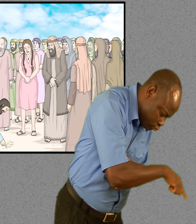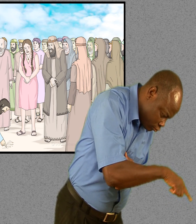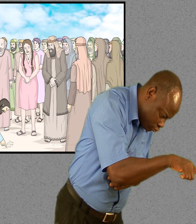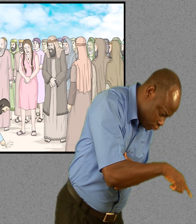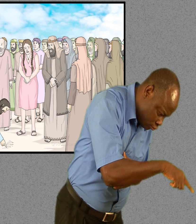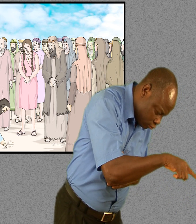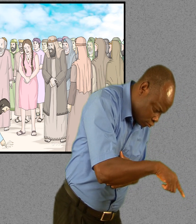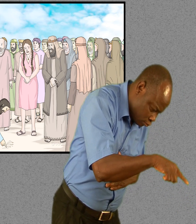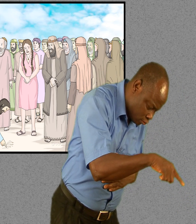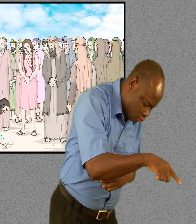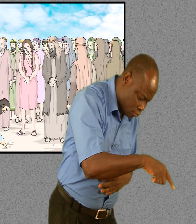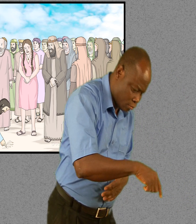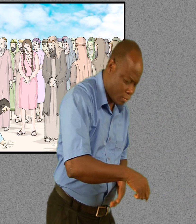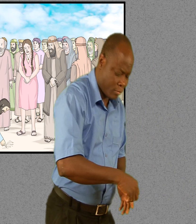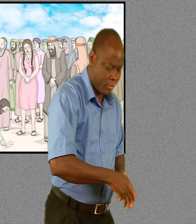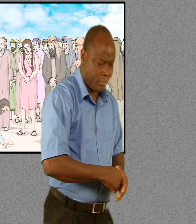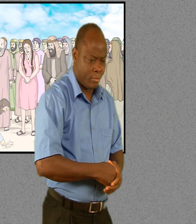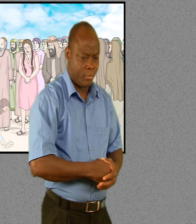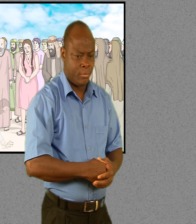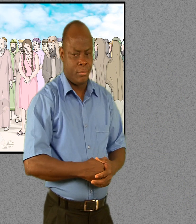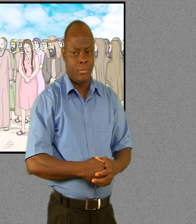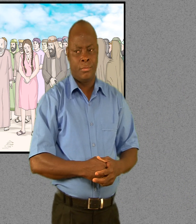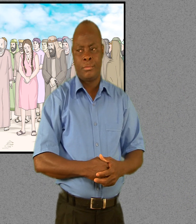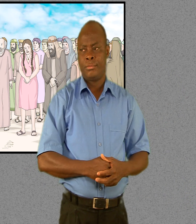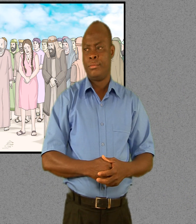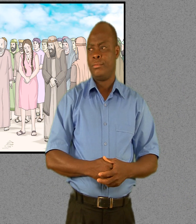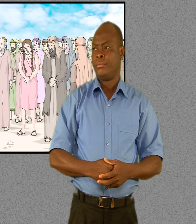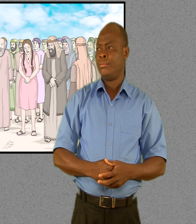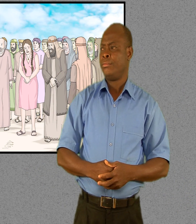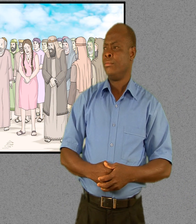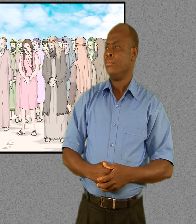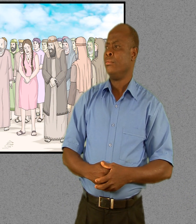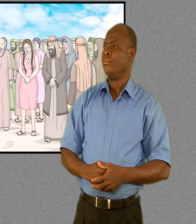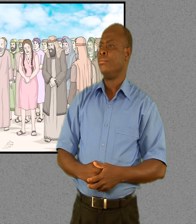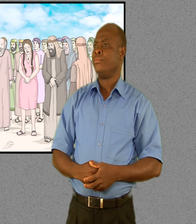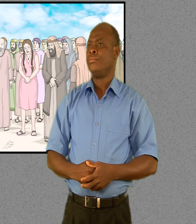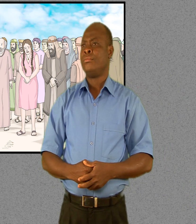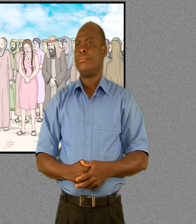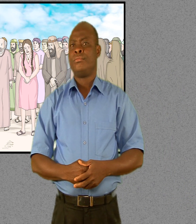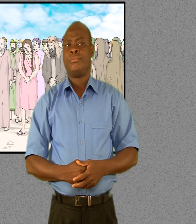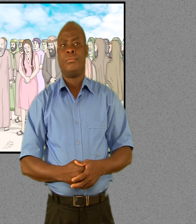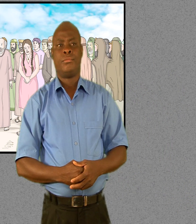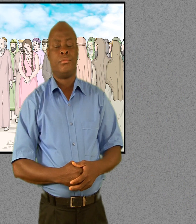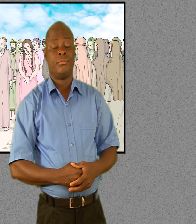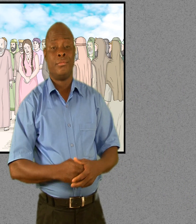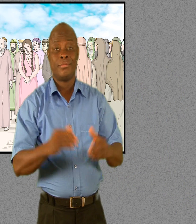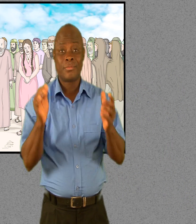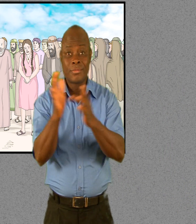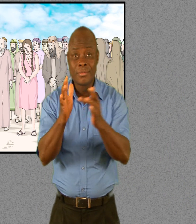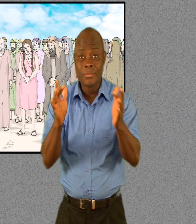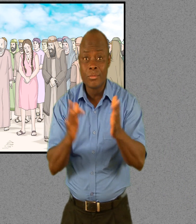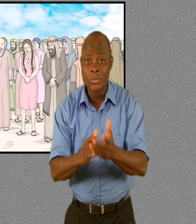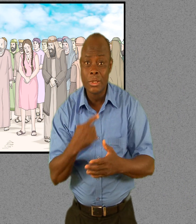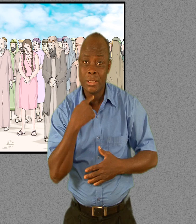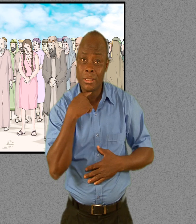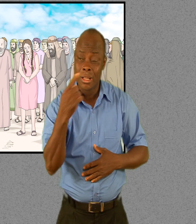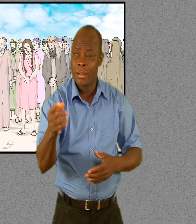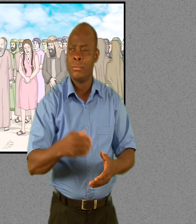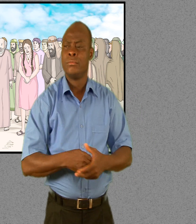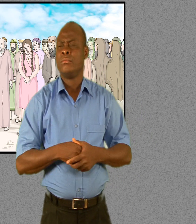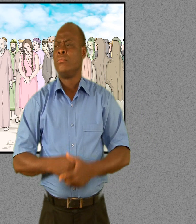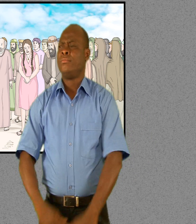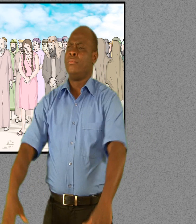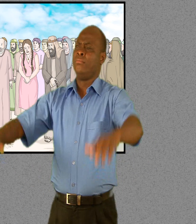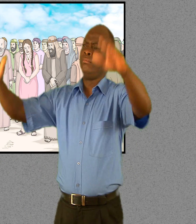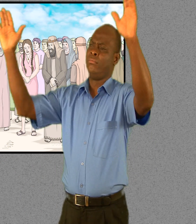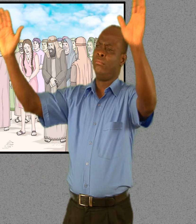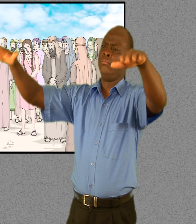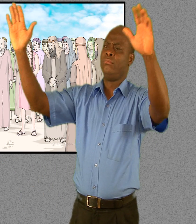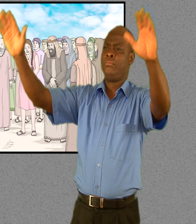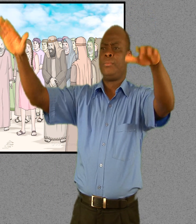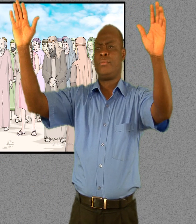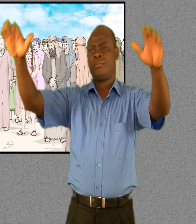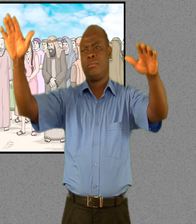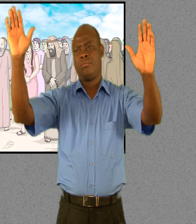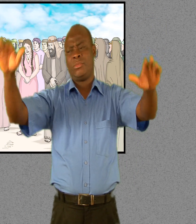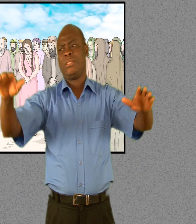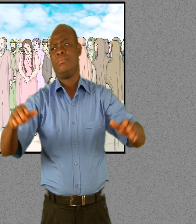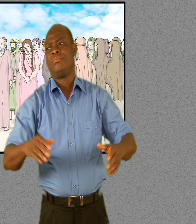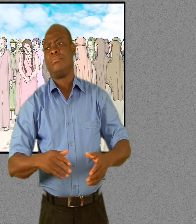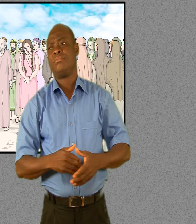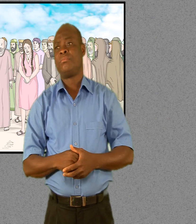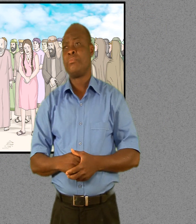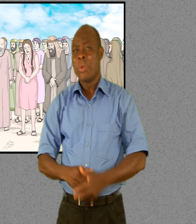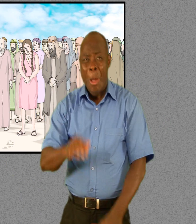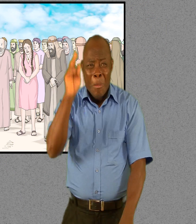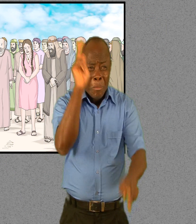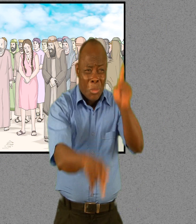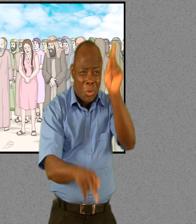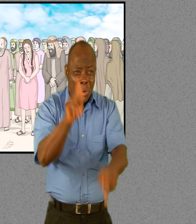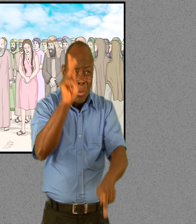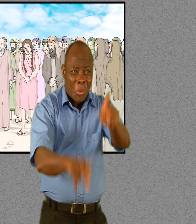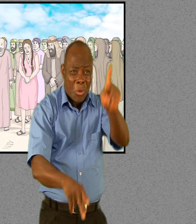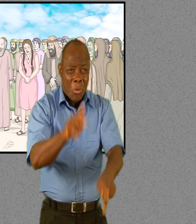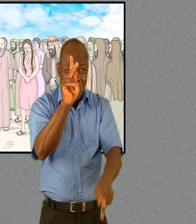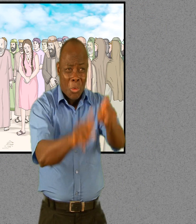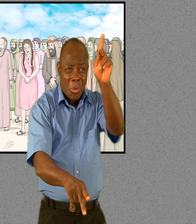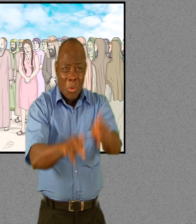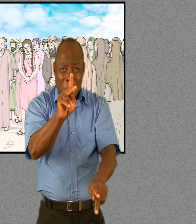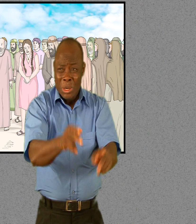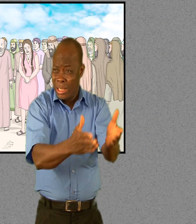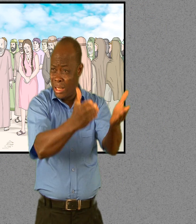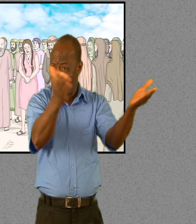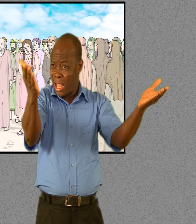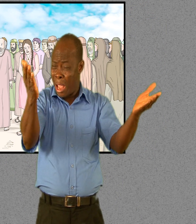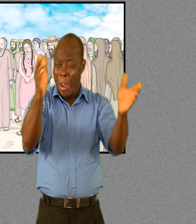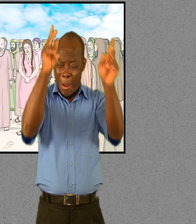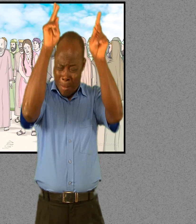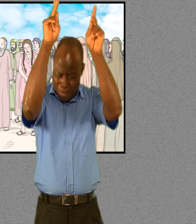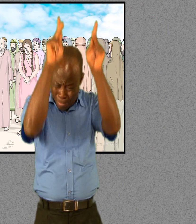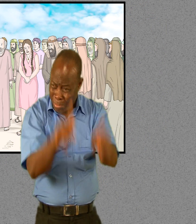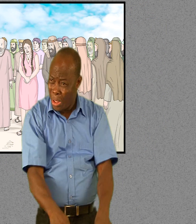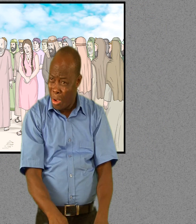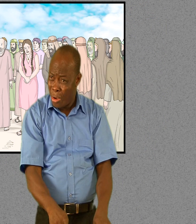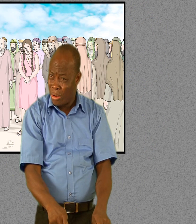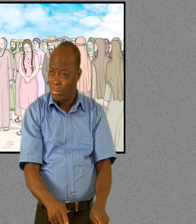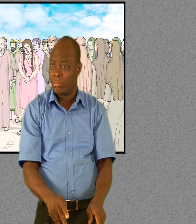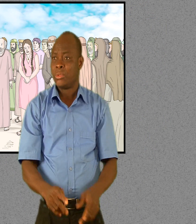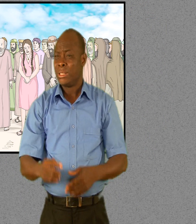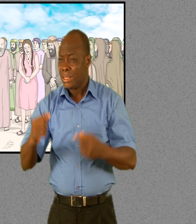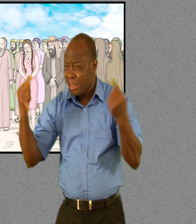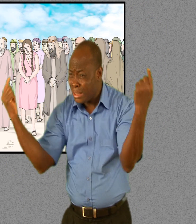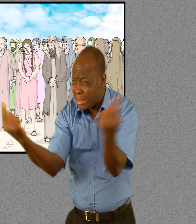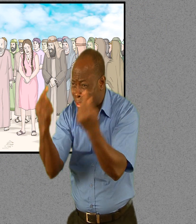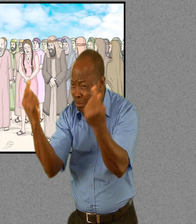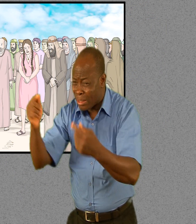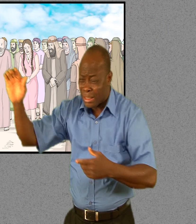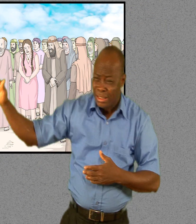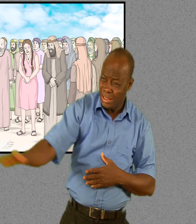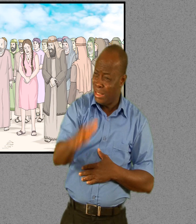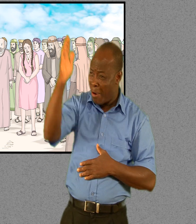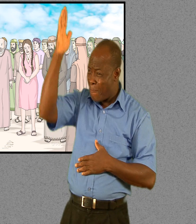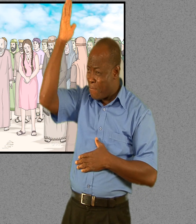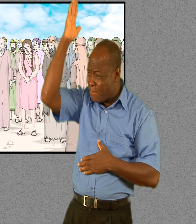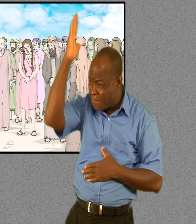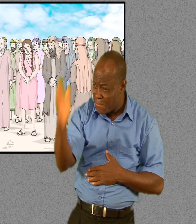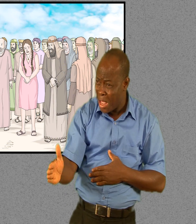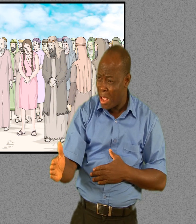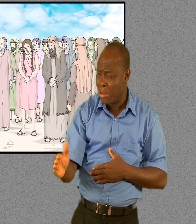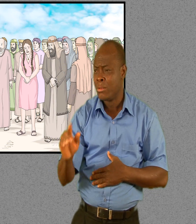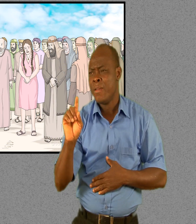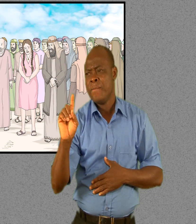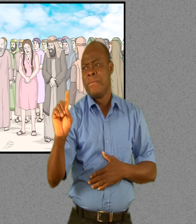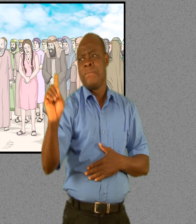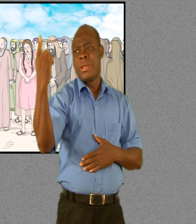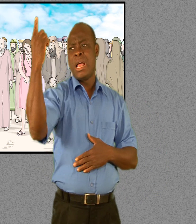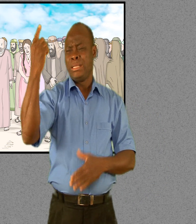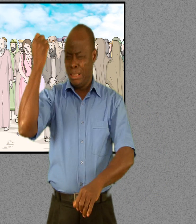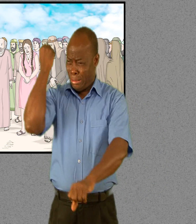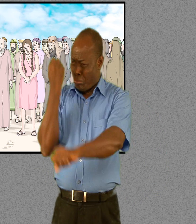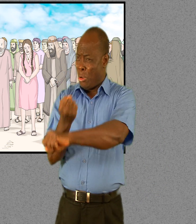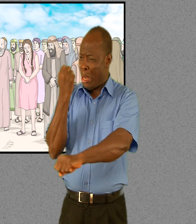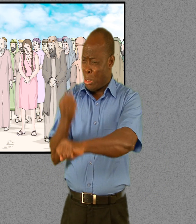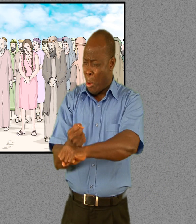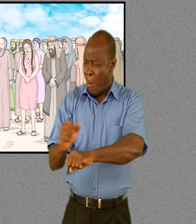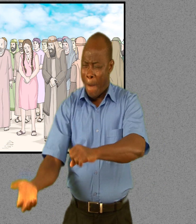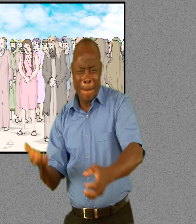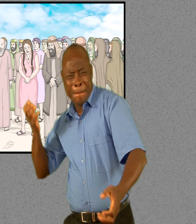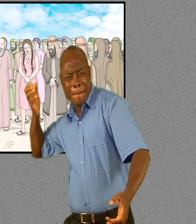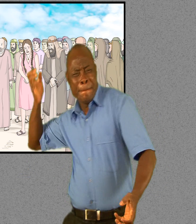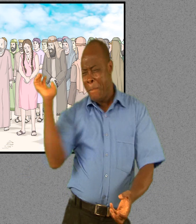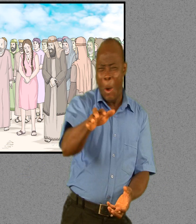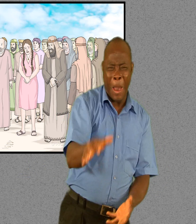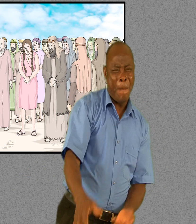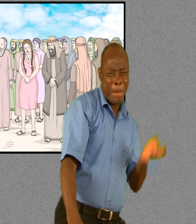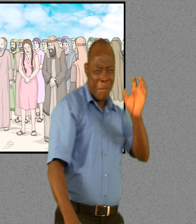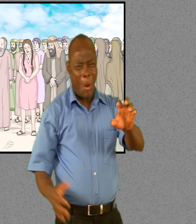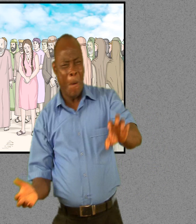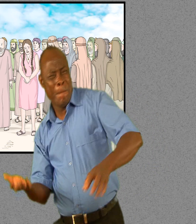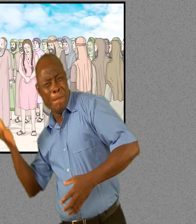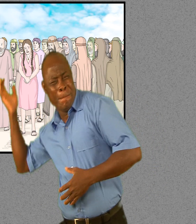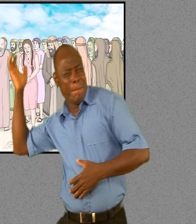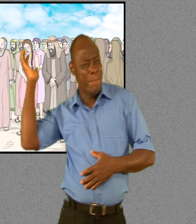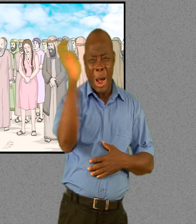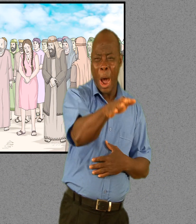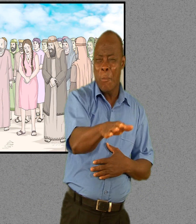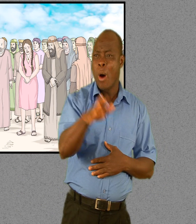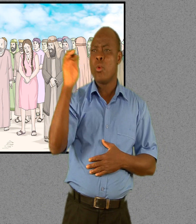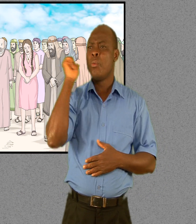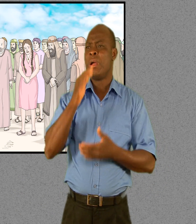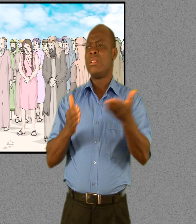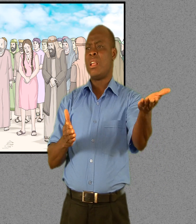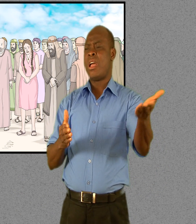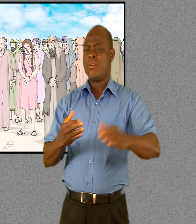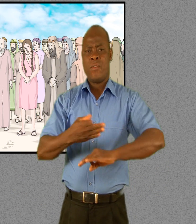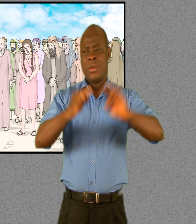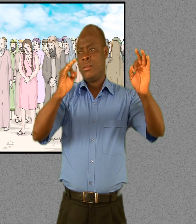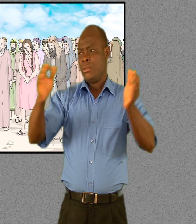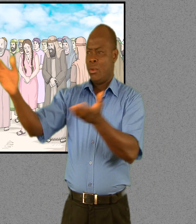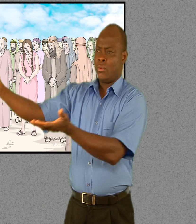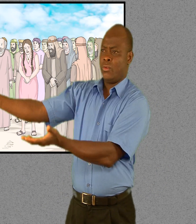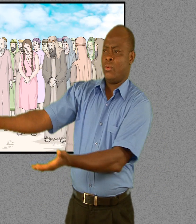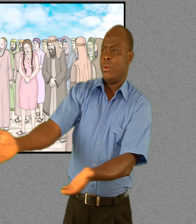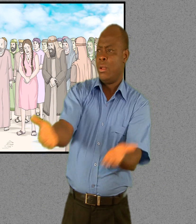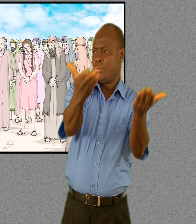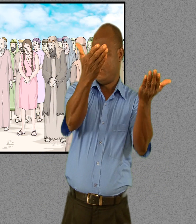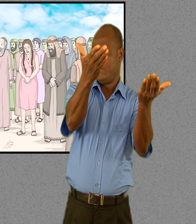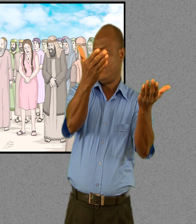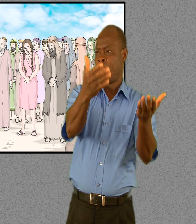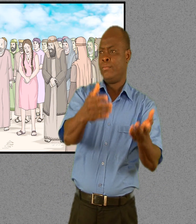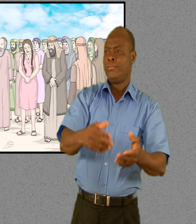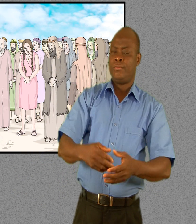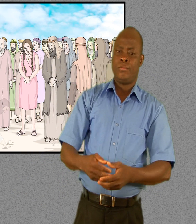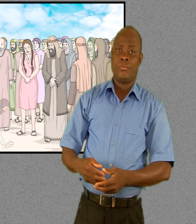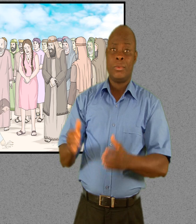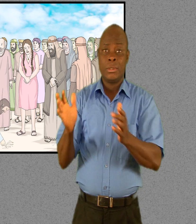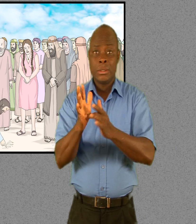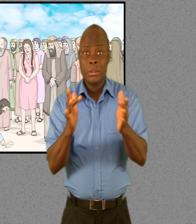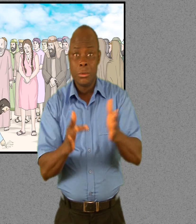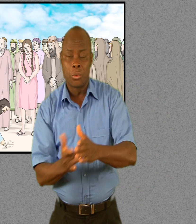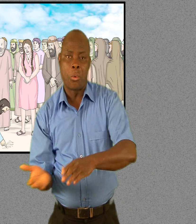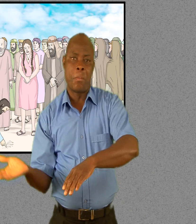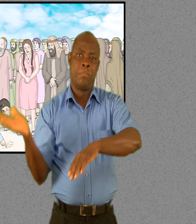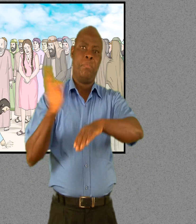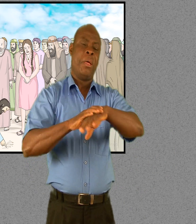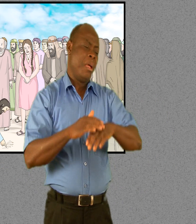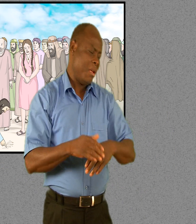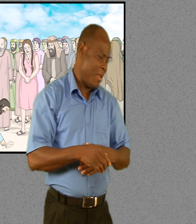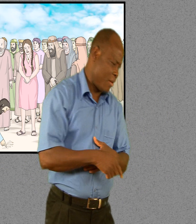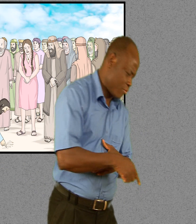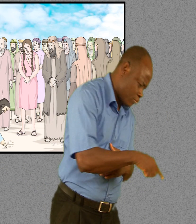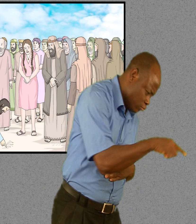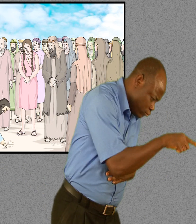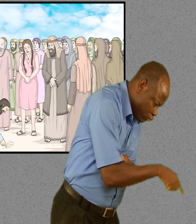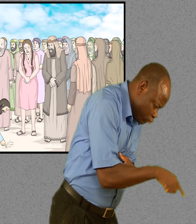When they continued to question Him, He straightened up and said to them, “Let him who is without sin among you be the first to cast a stone at her.”